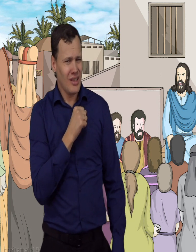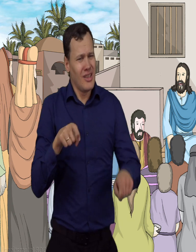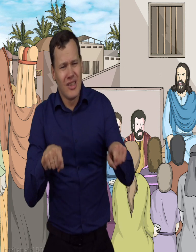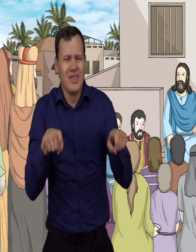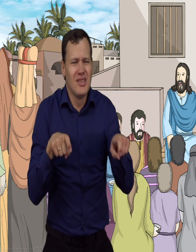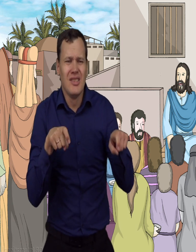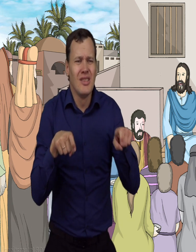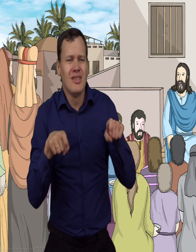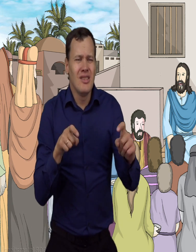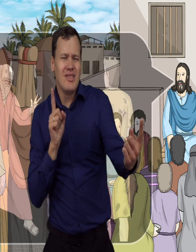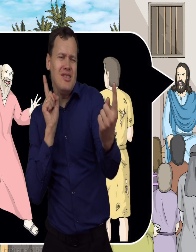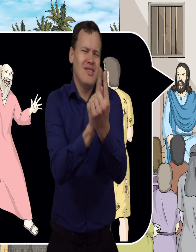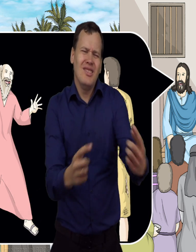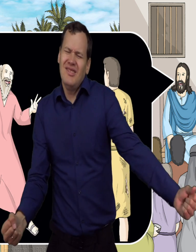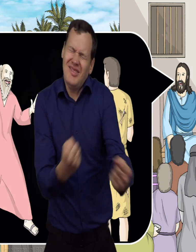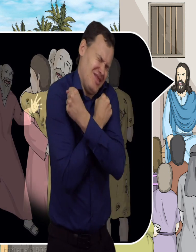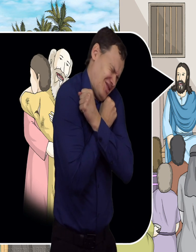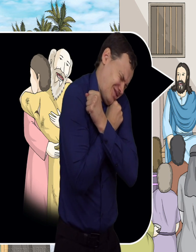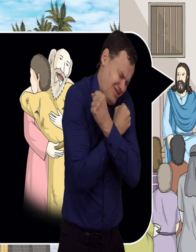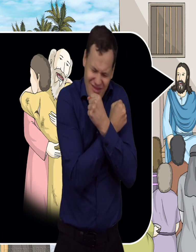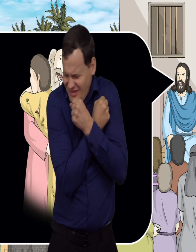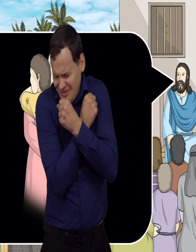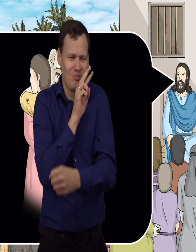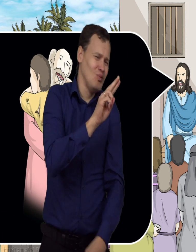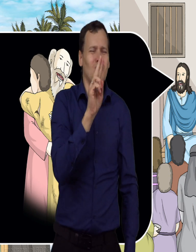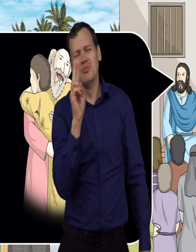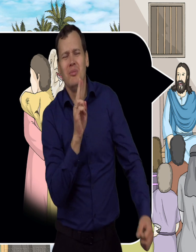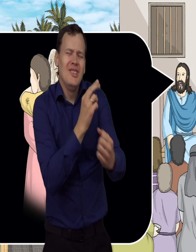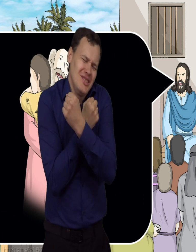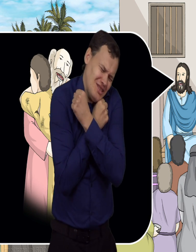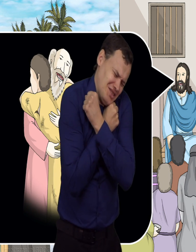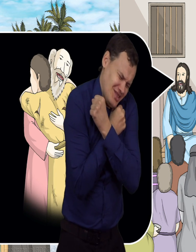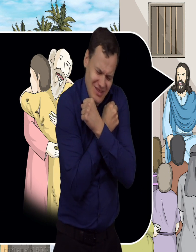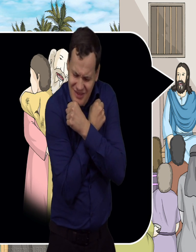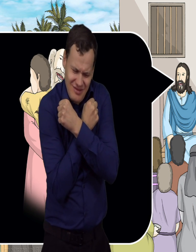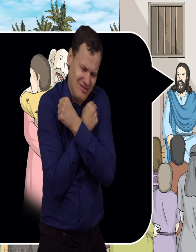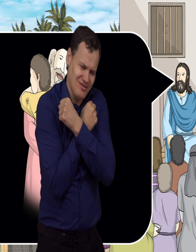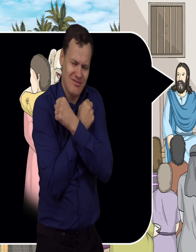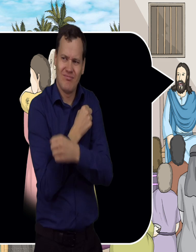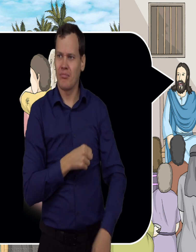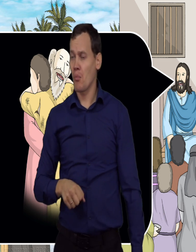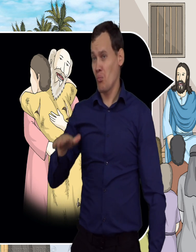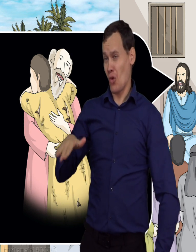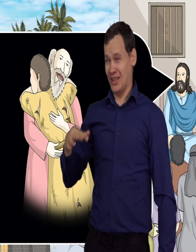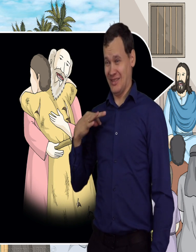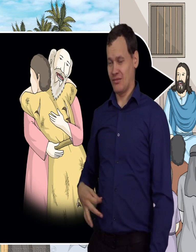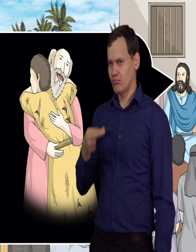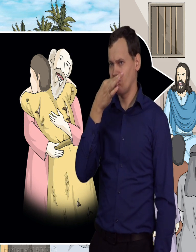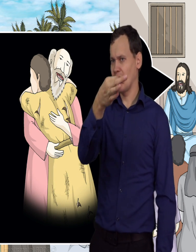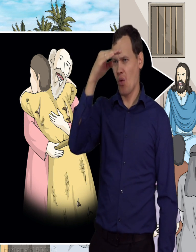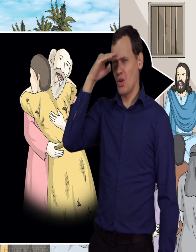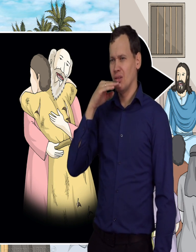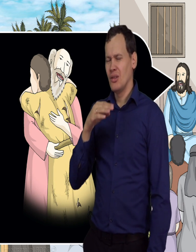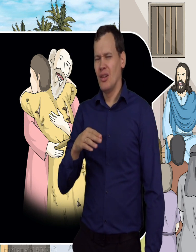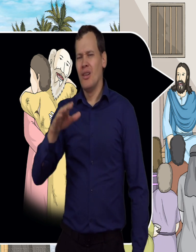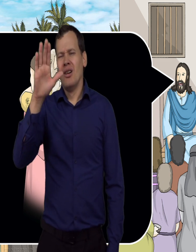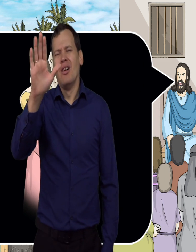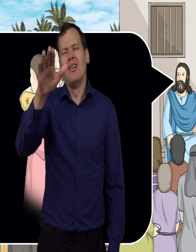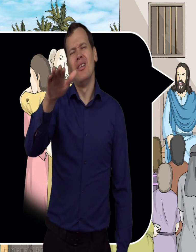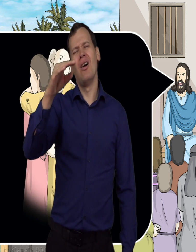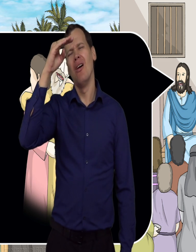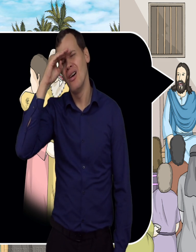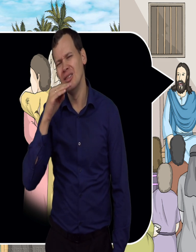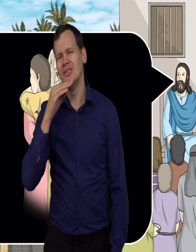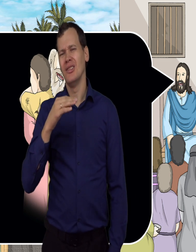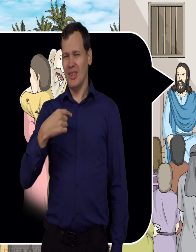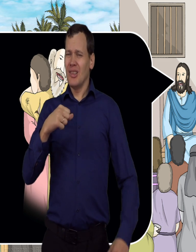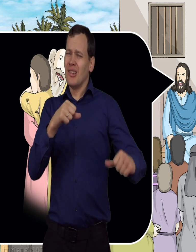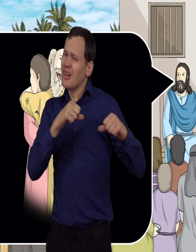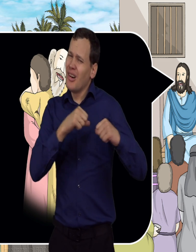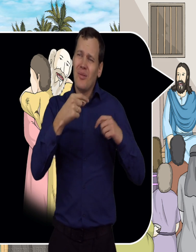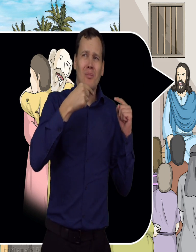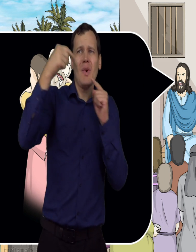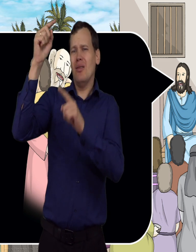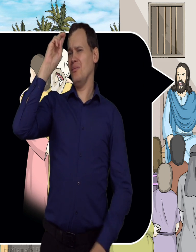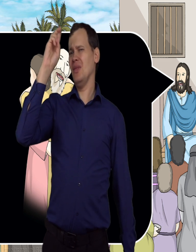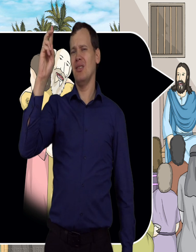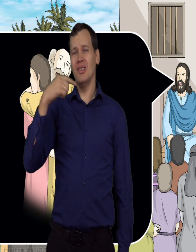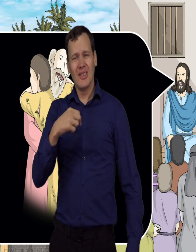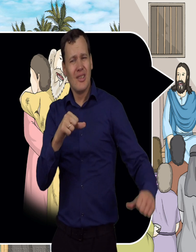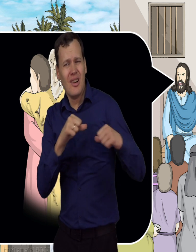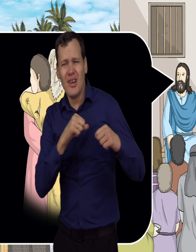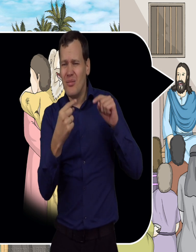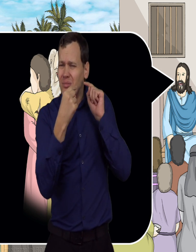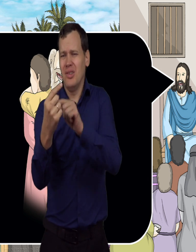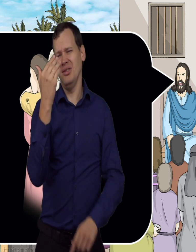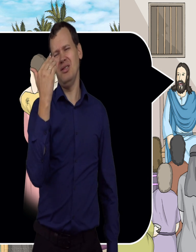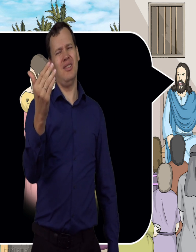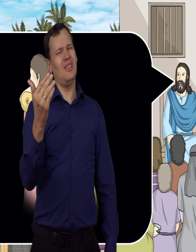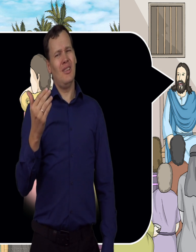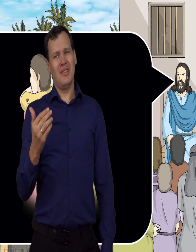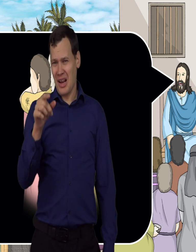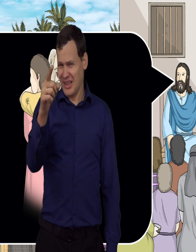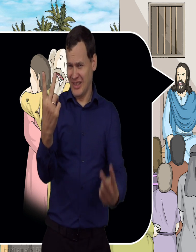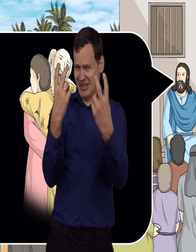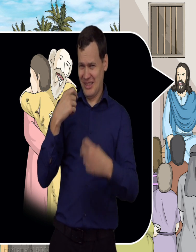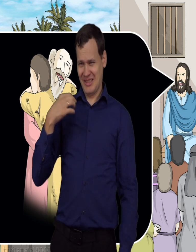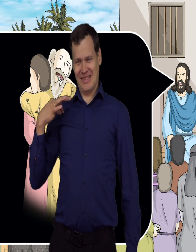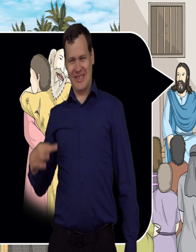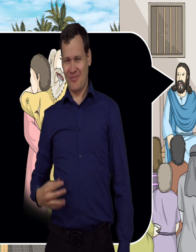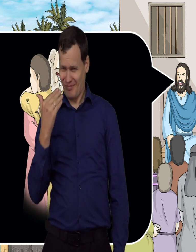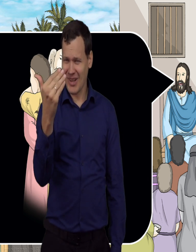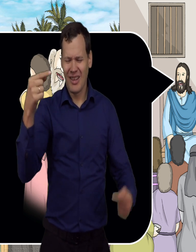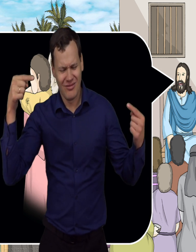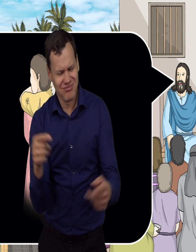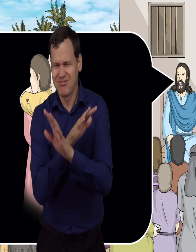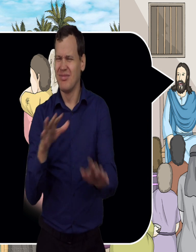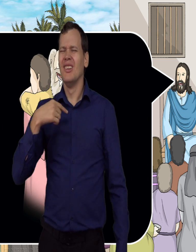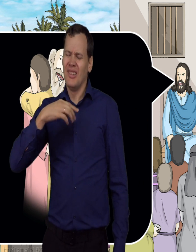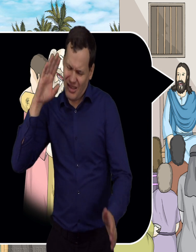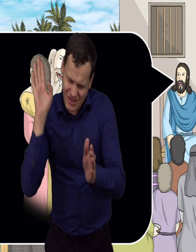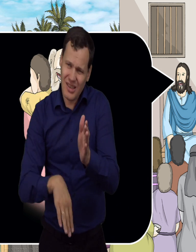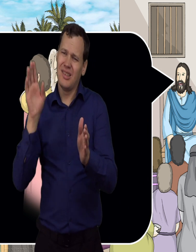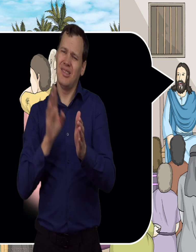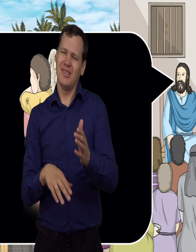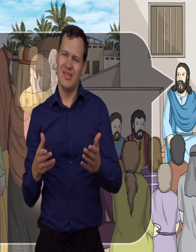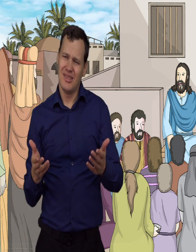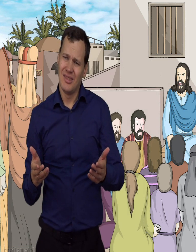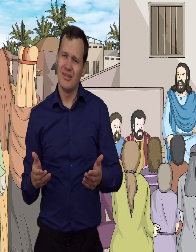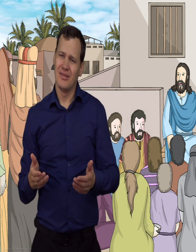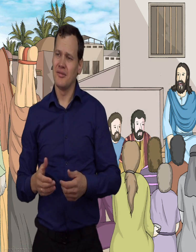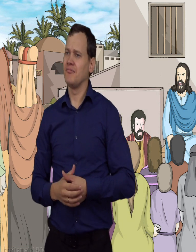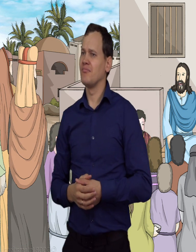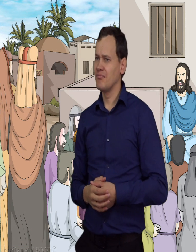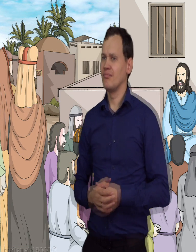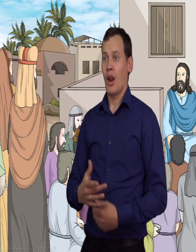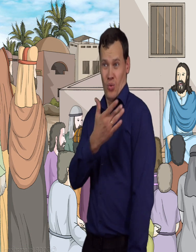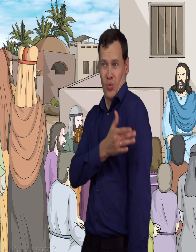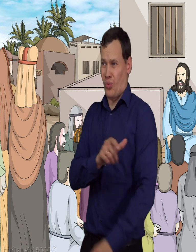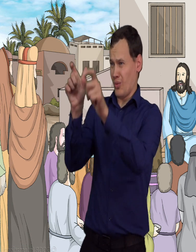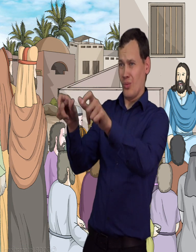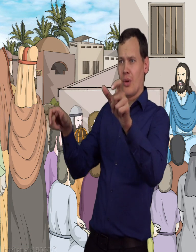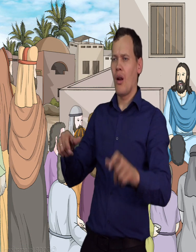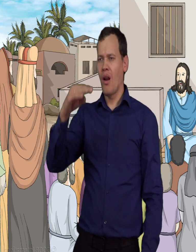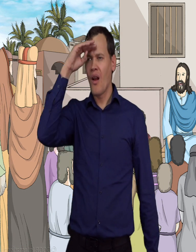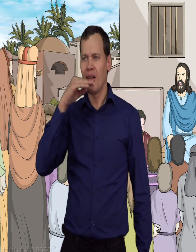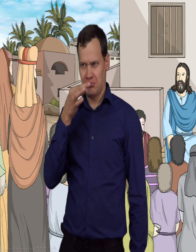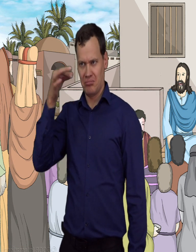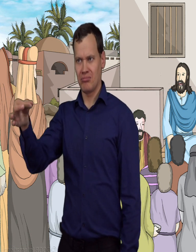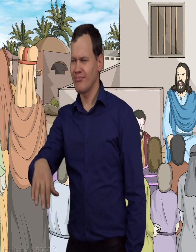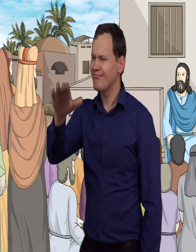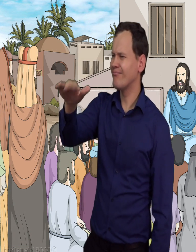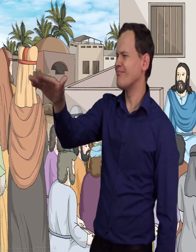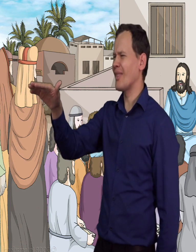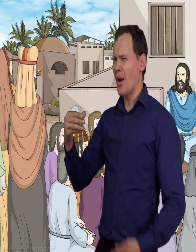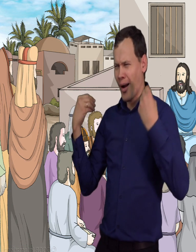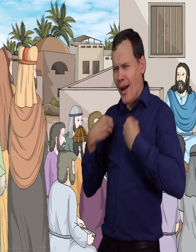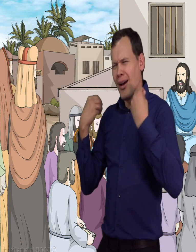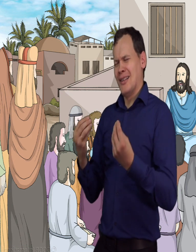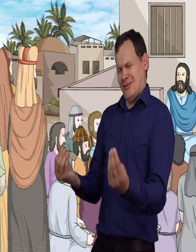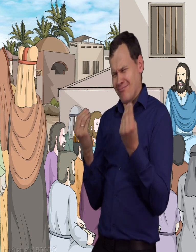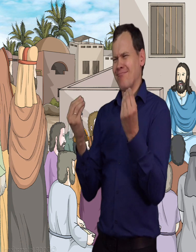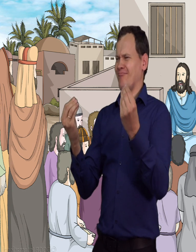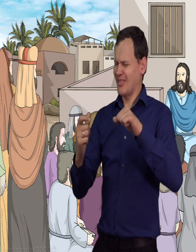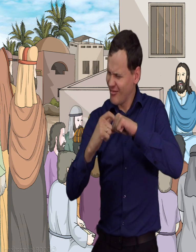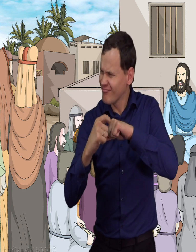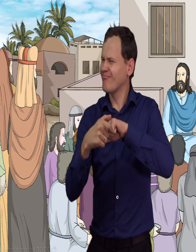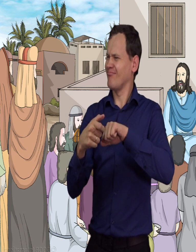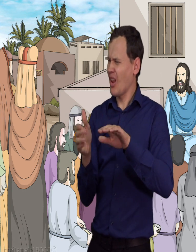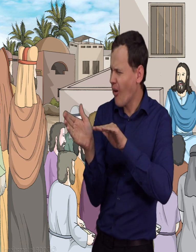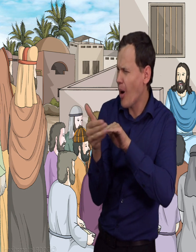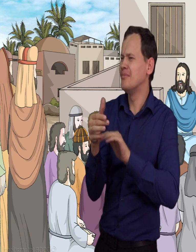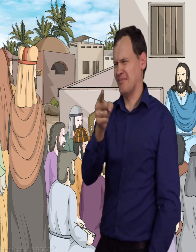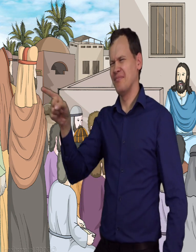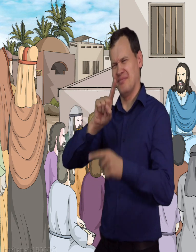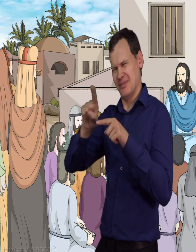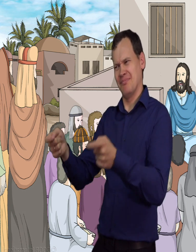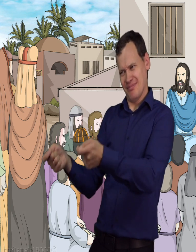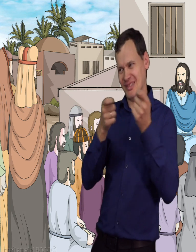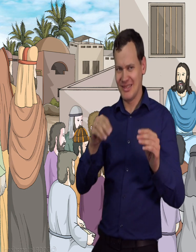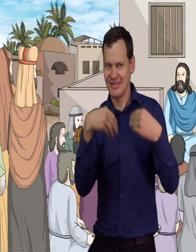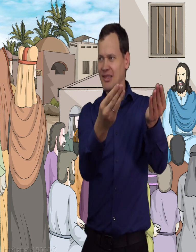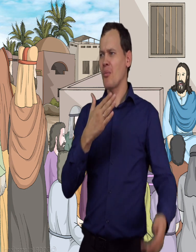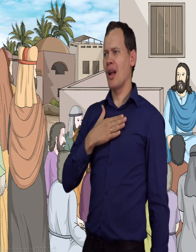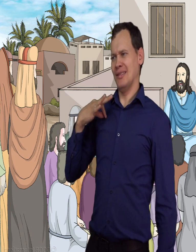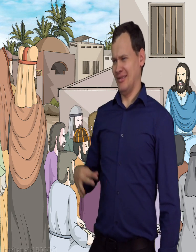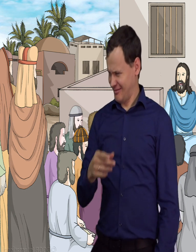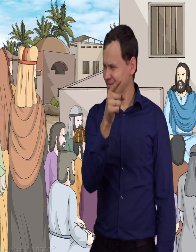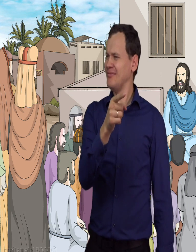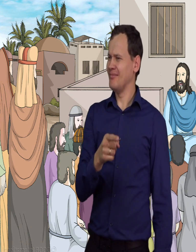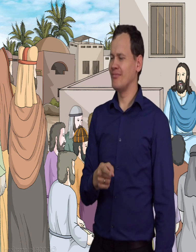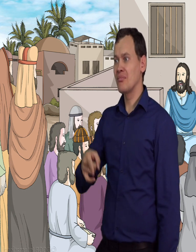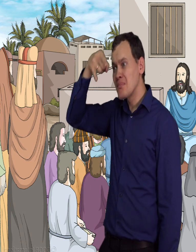He ran to his son, embraced him, and kissed him. The son declared, ‘Father, I have sinned against heaven and against you. I am no longer worthy to be called your son.’ But the father said to his servants, ‘Quick!